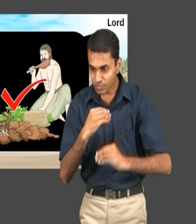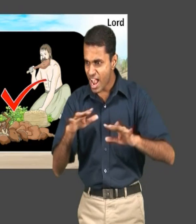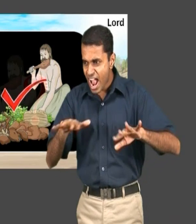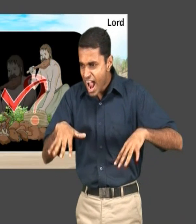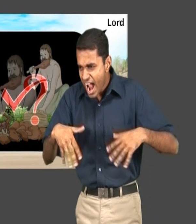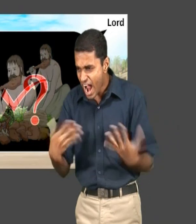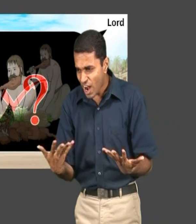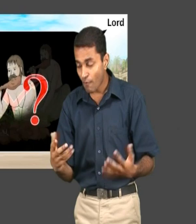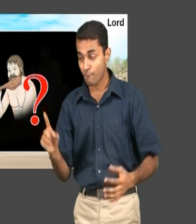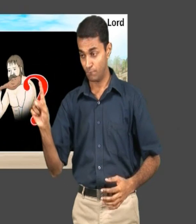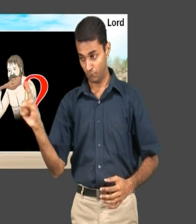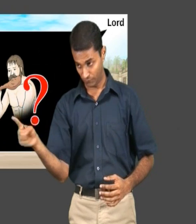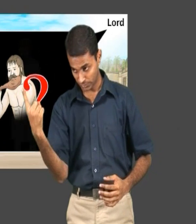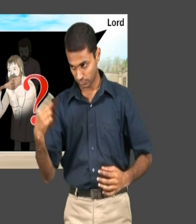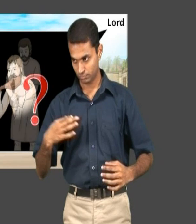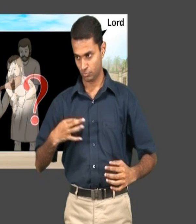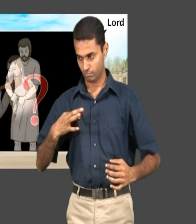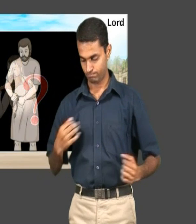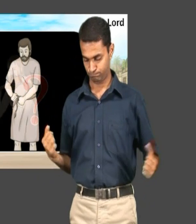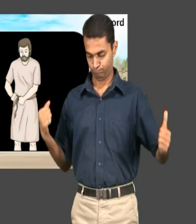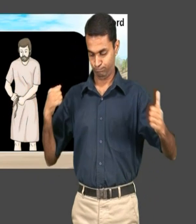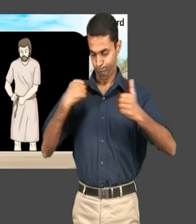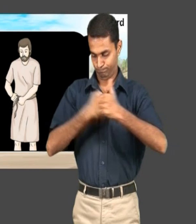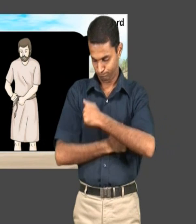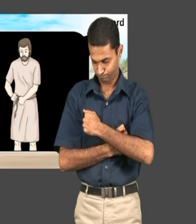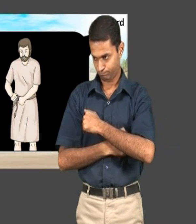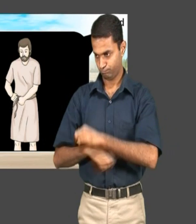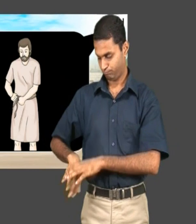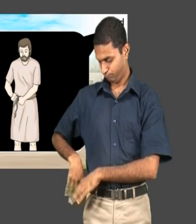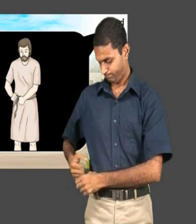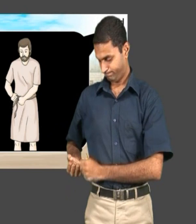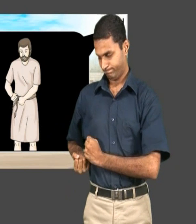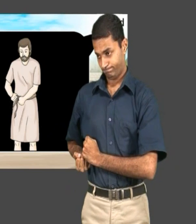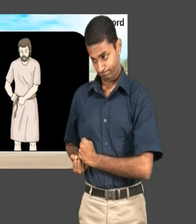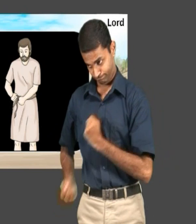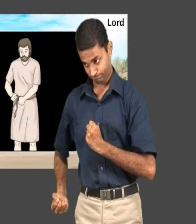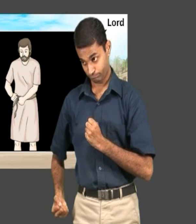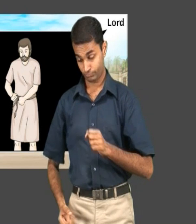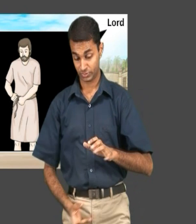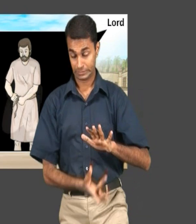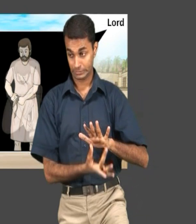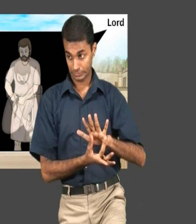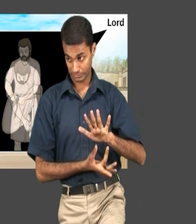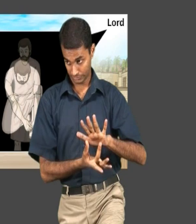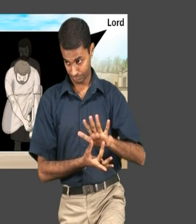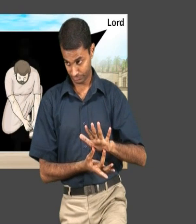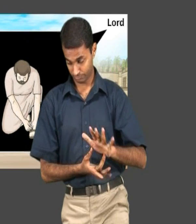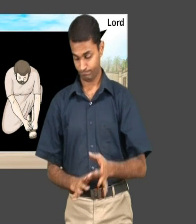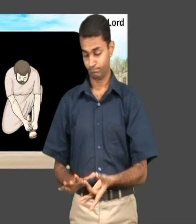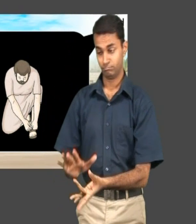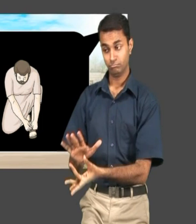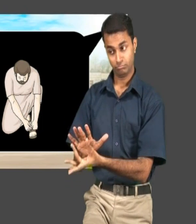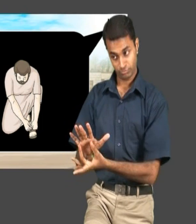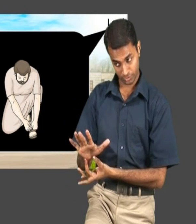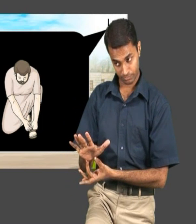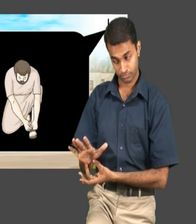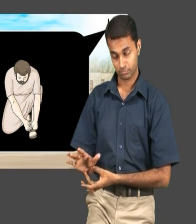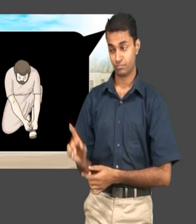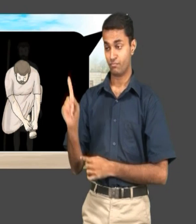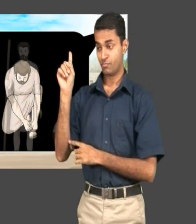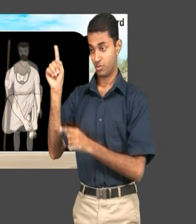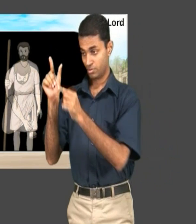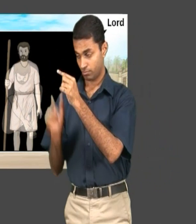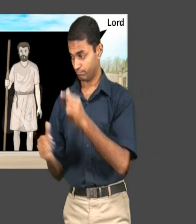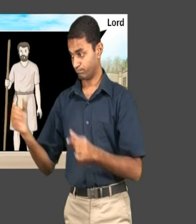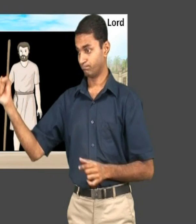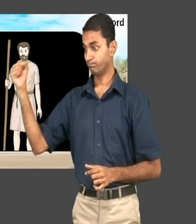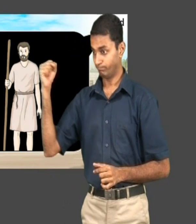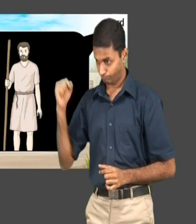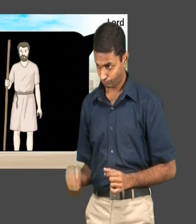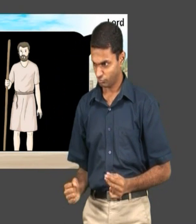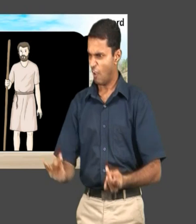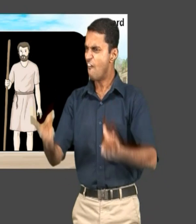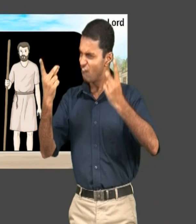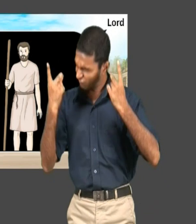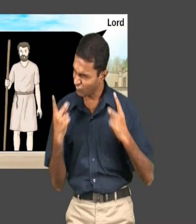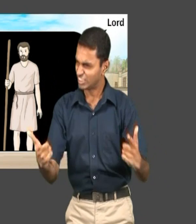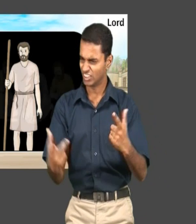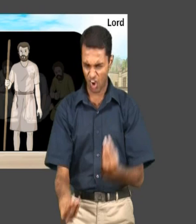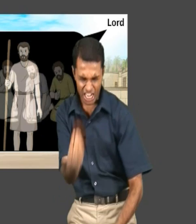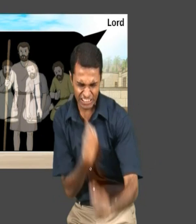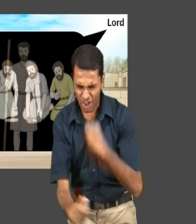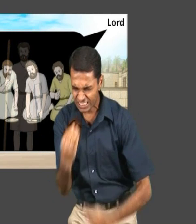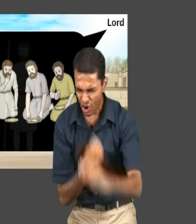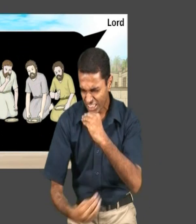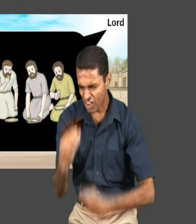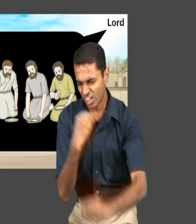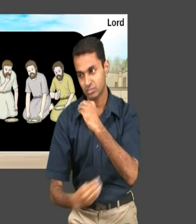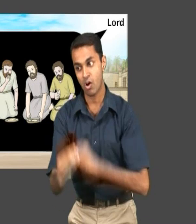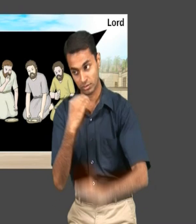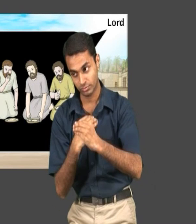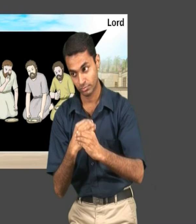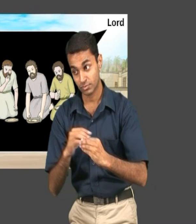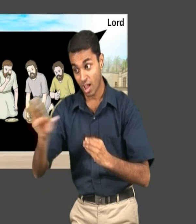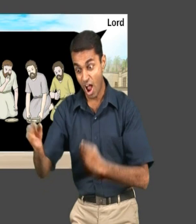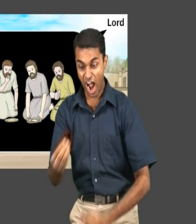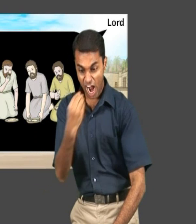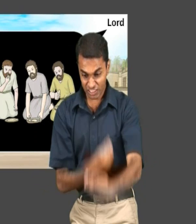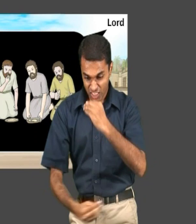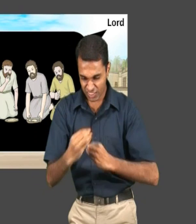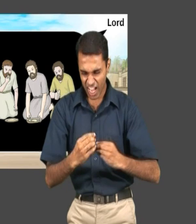This is how you are to eat it: You must be fully dressed for travel, with your sandals on your feet and your staff in your hand.